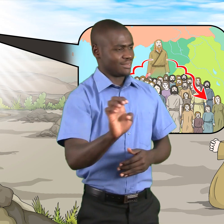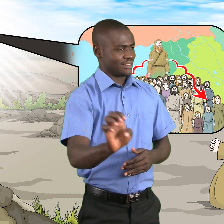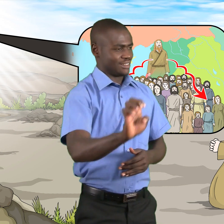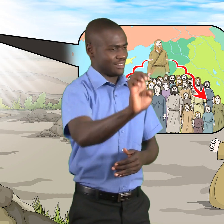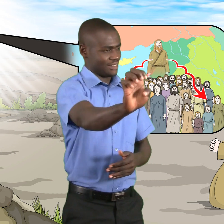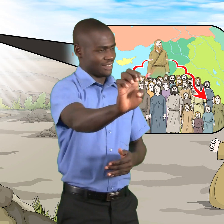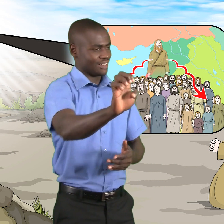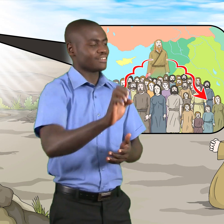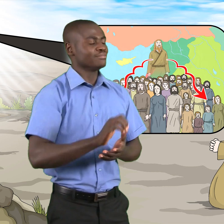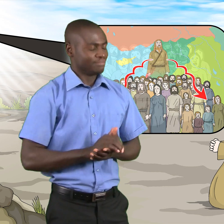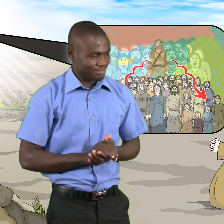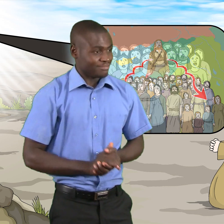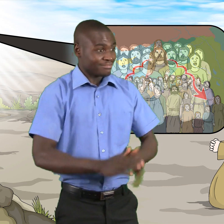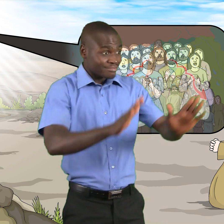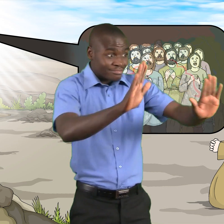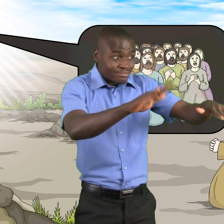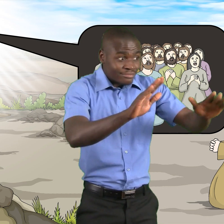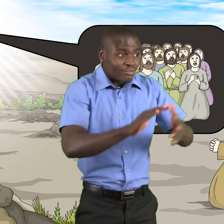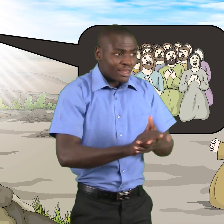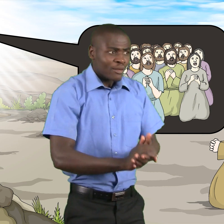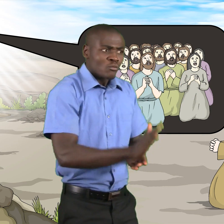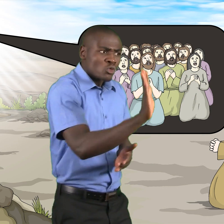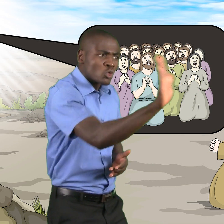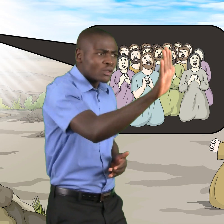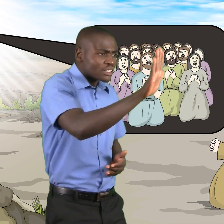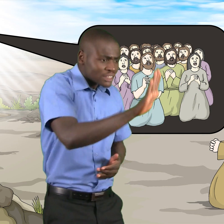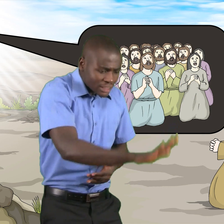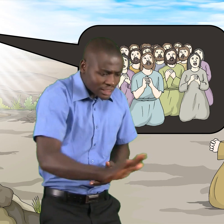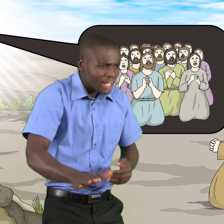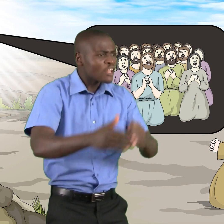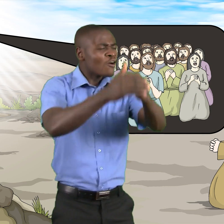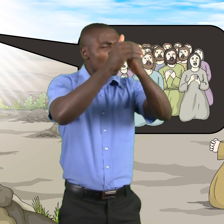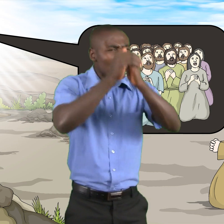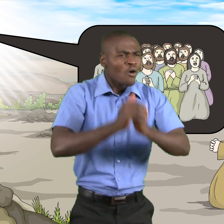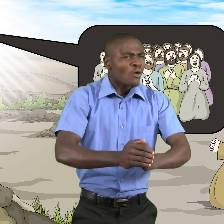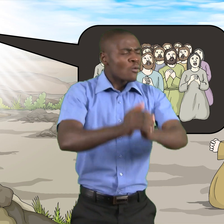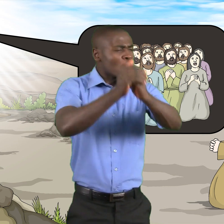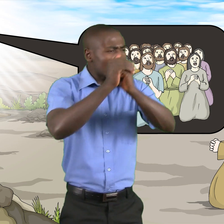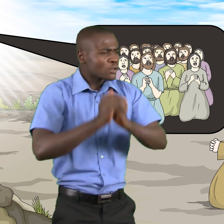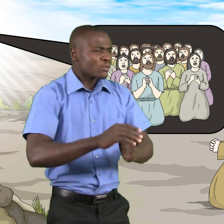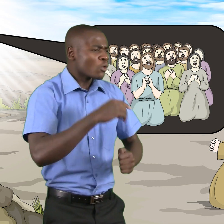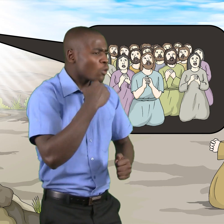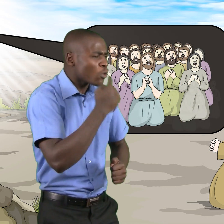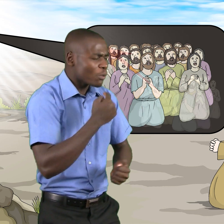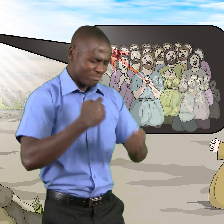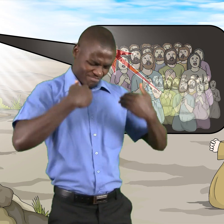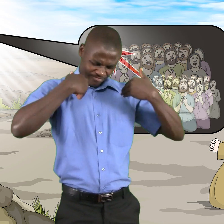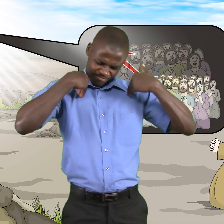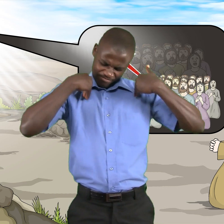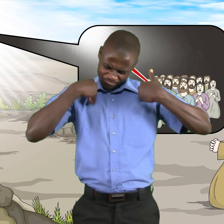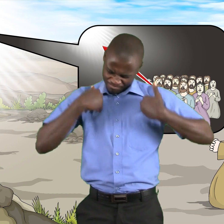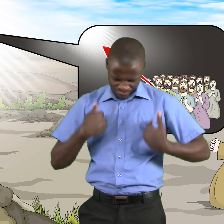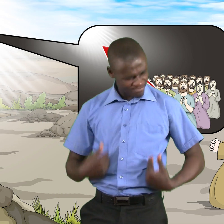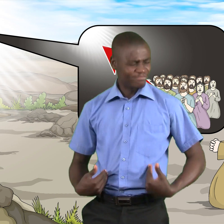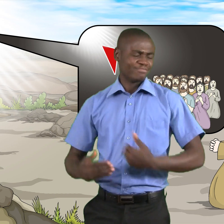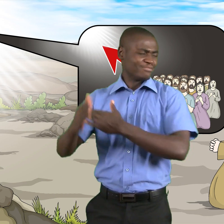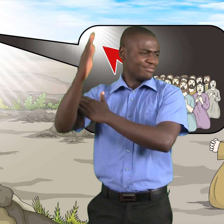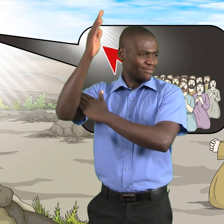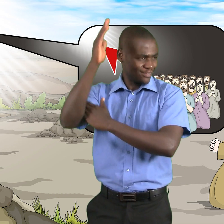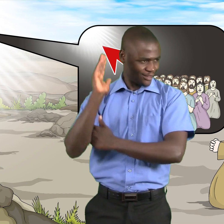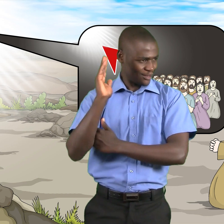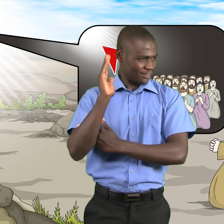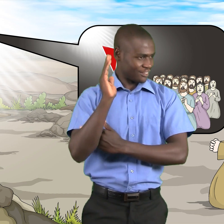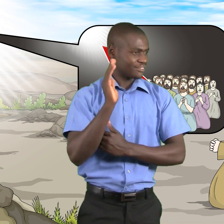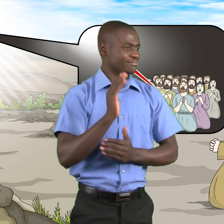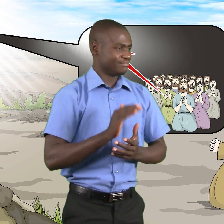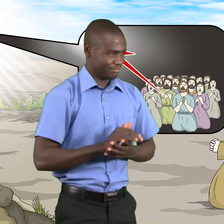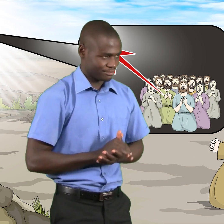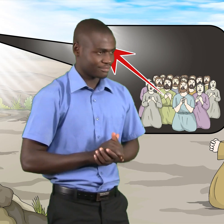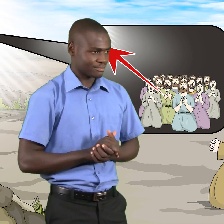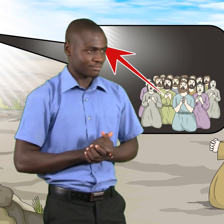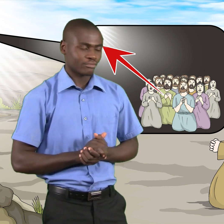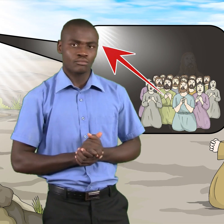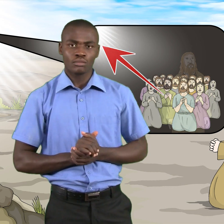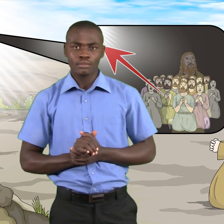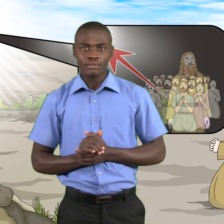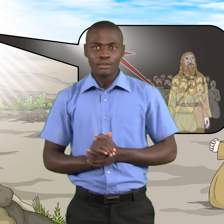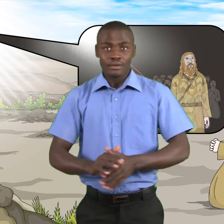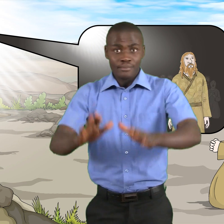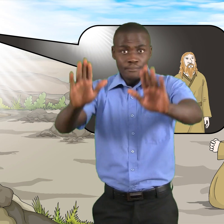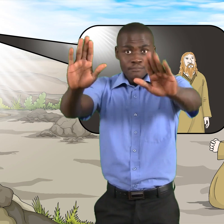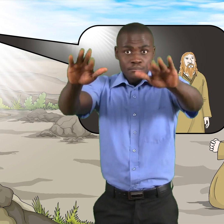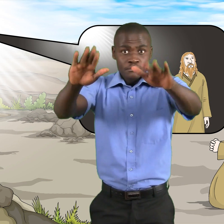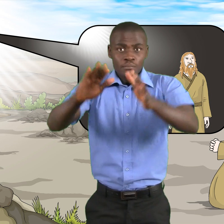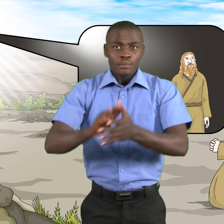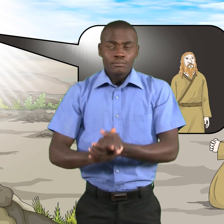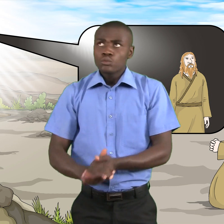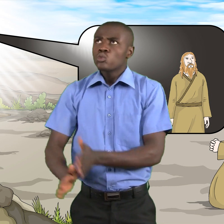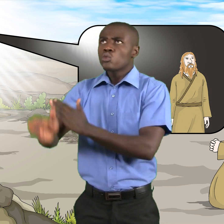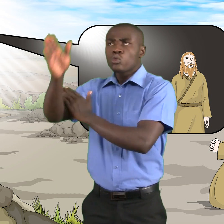and I will be their God.”